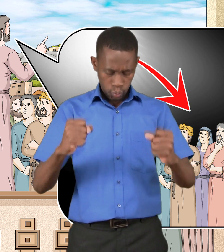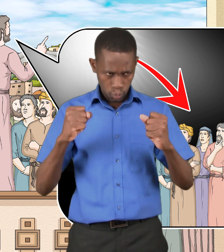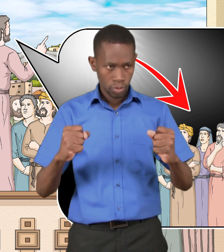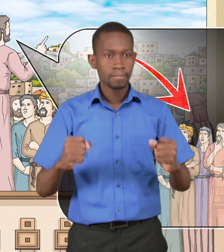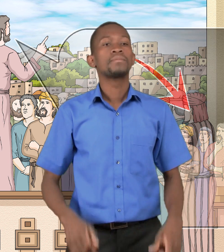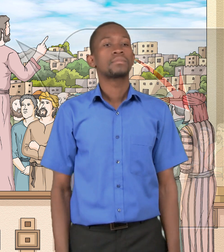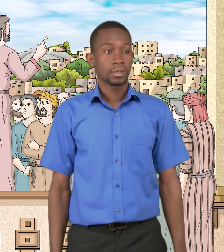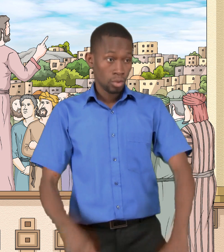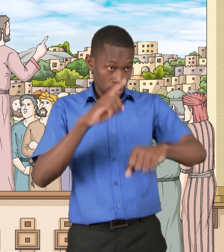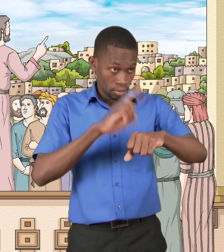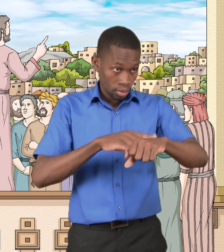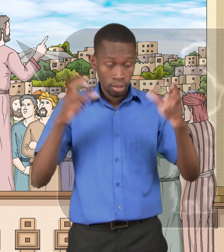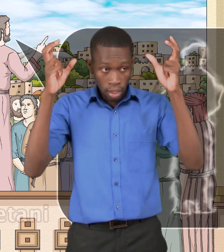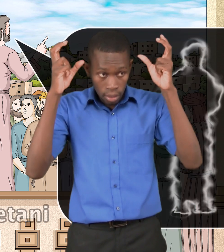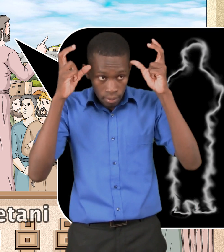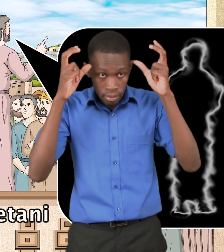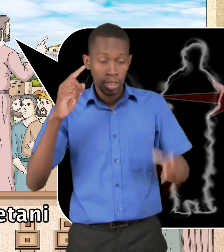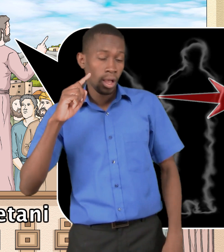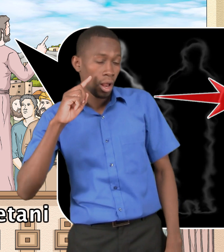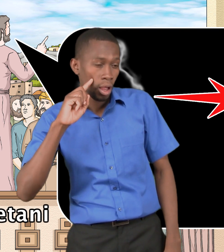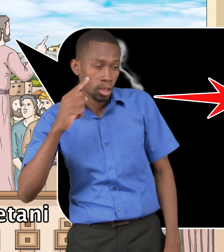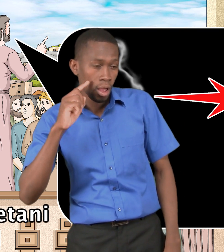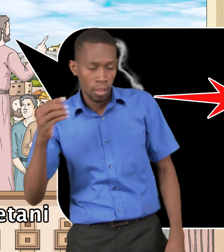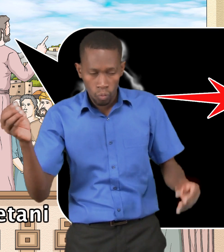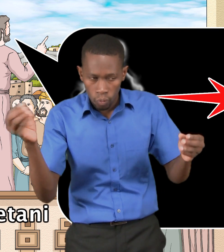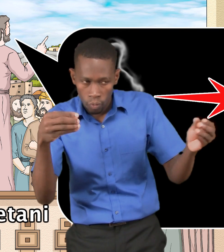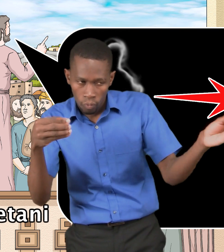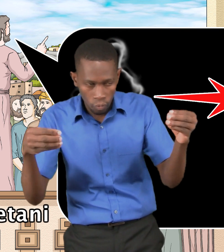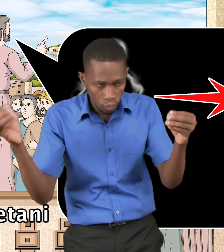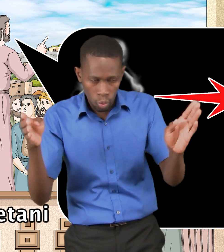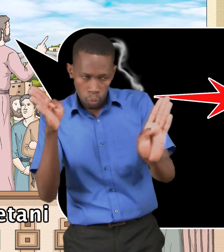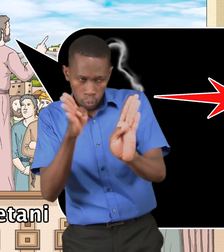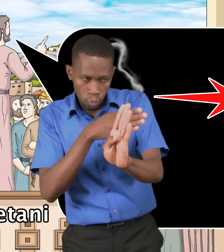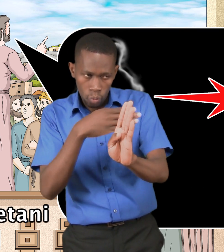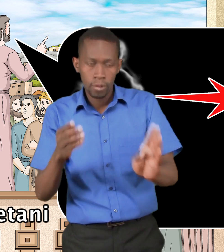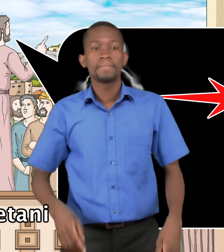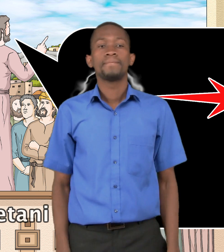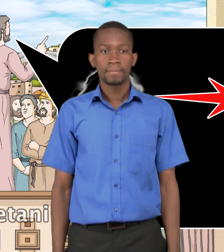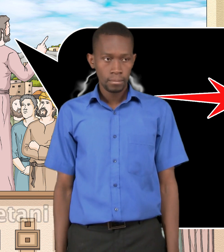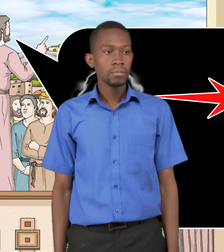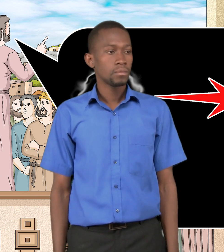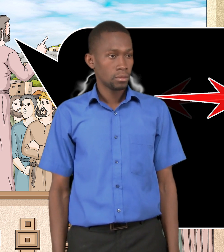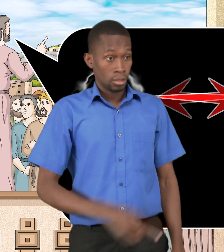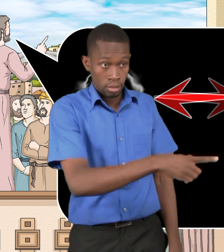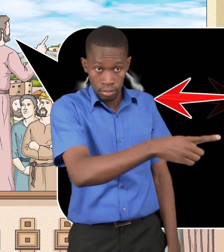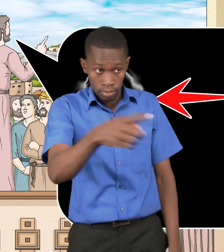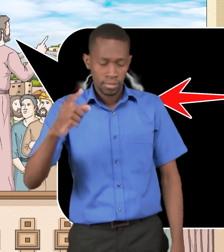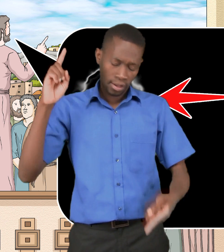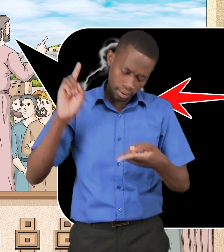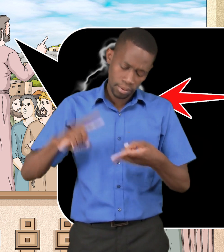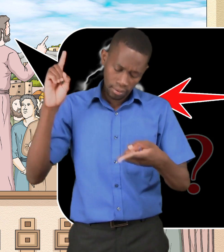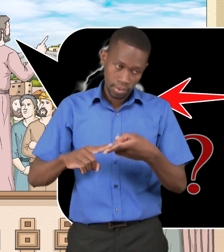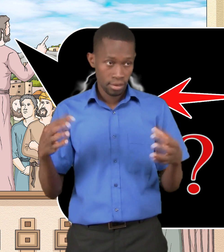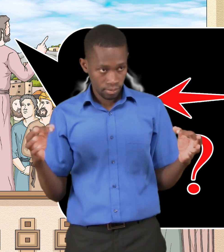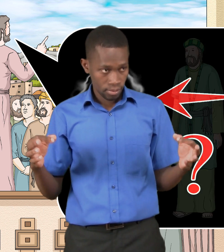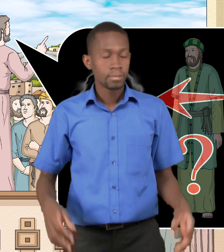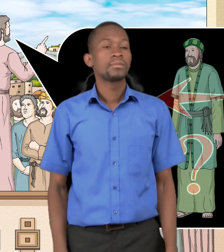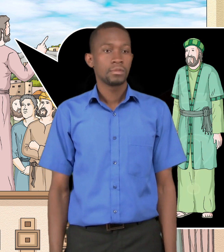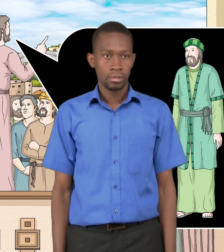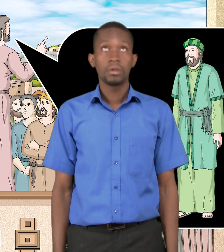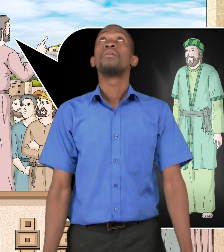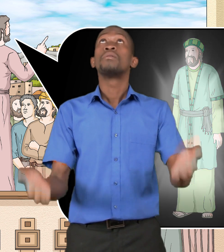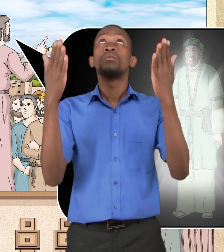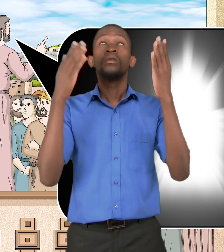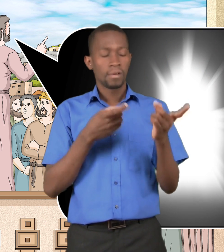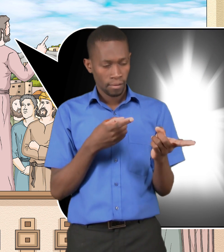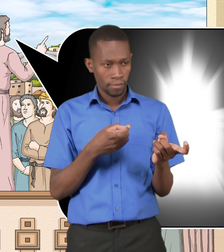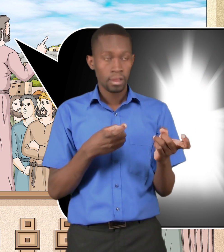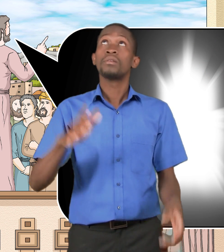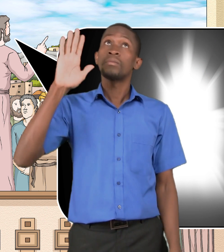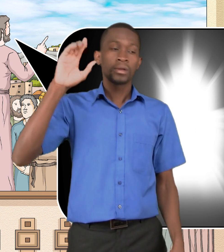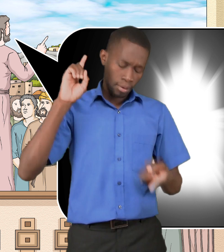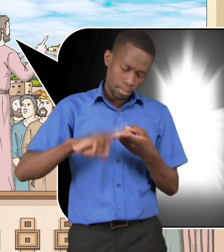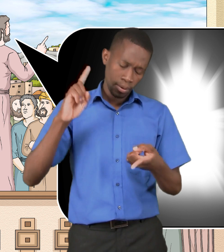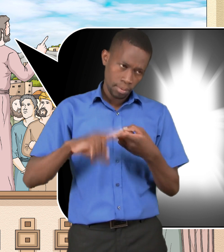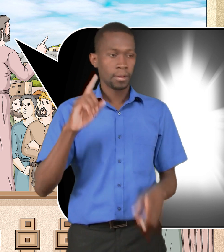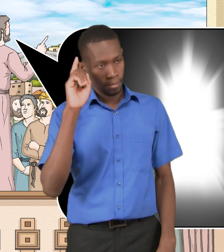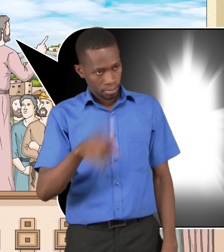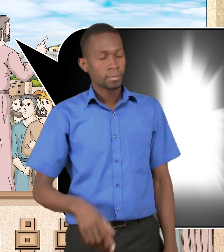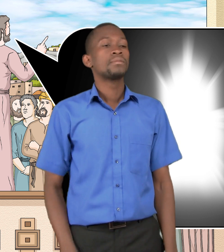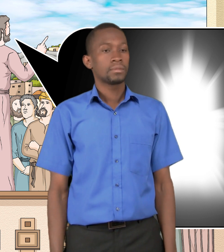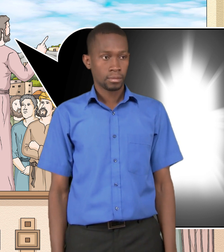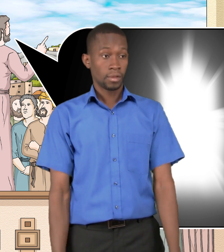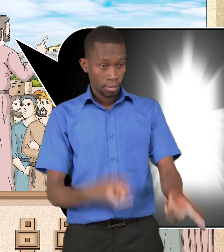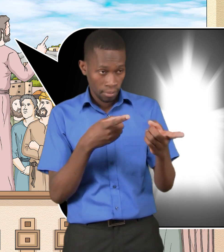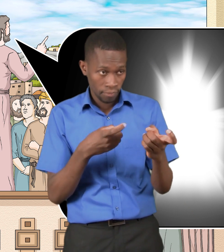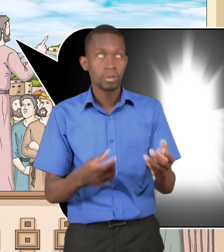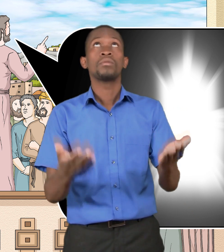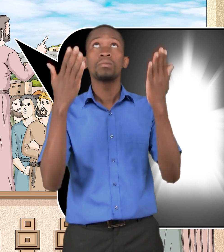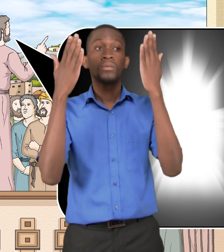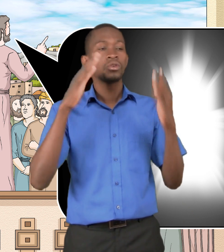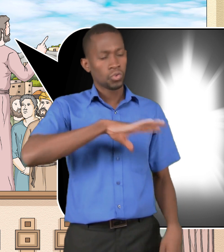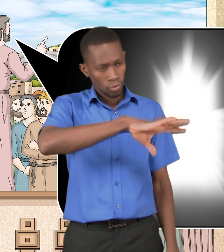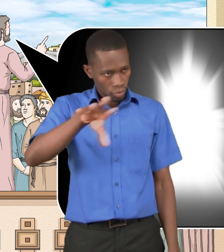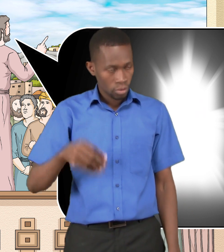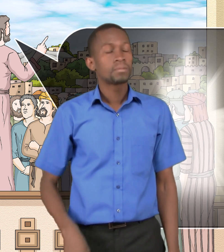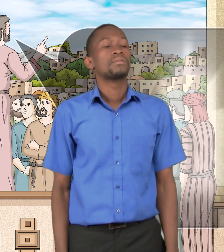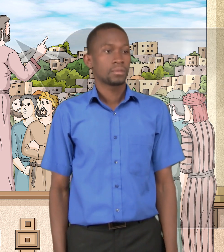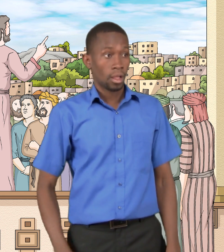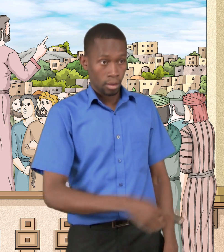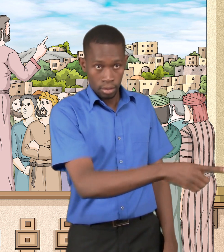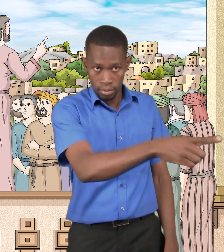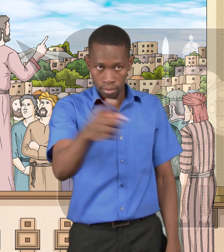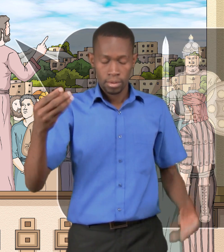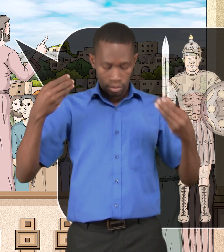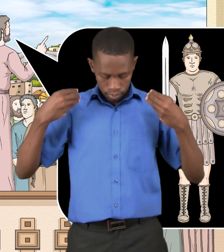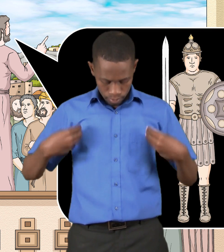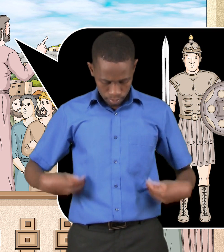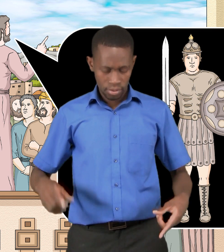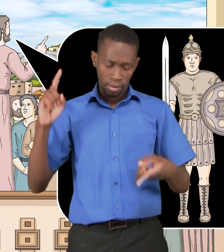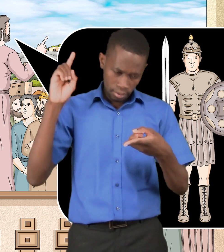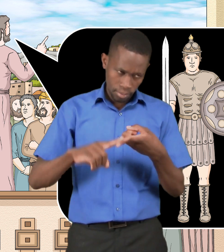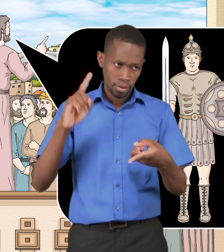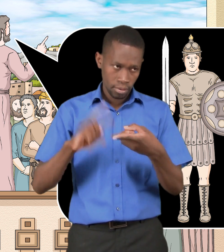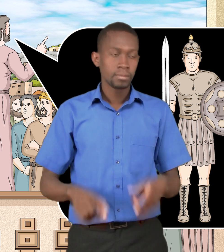Put on the full armor of God, so that you can make your stand against the devil’s schemes.